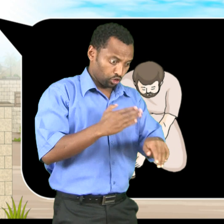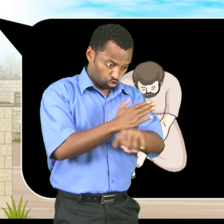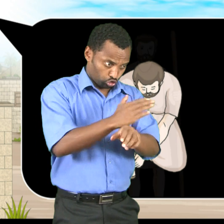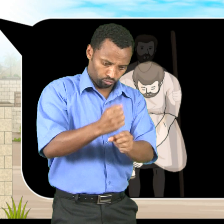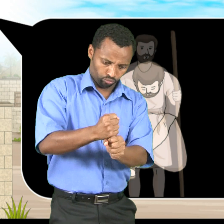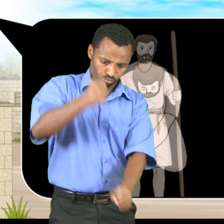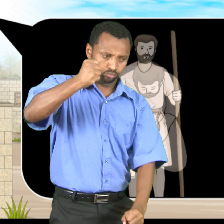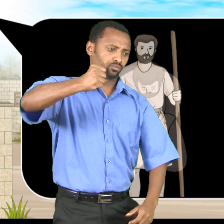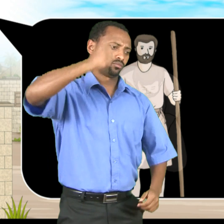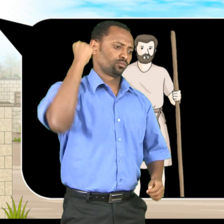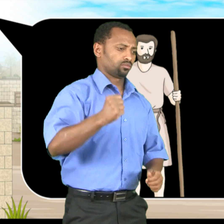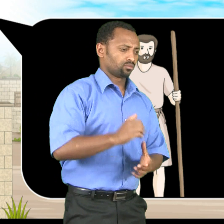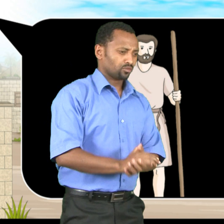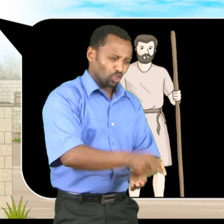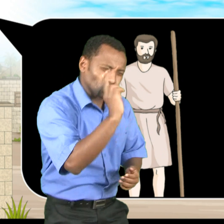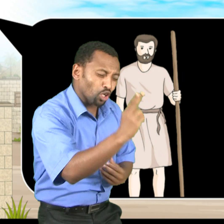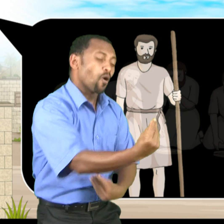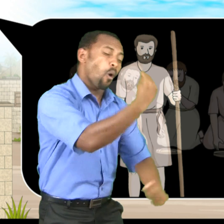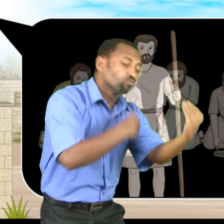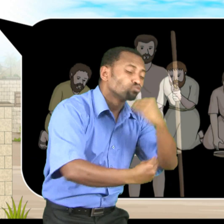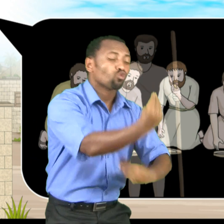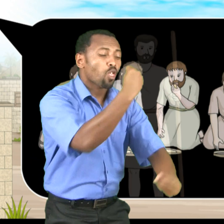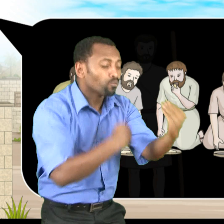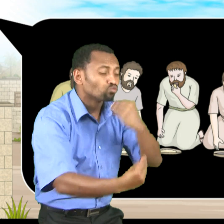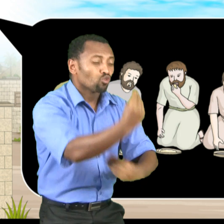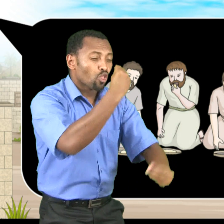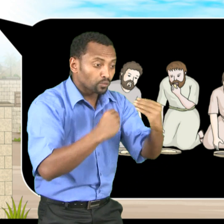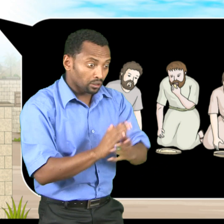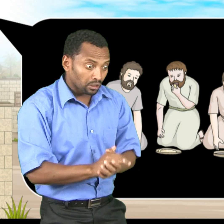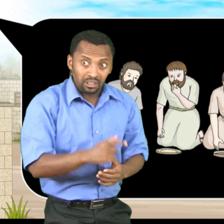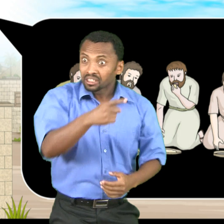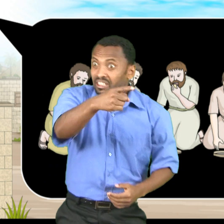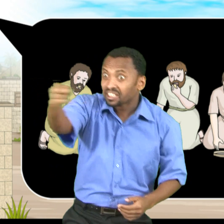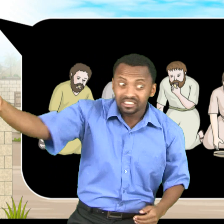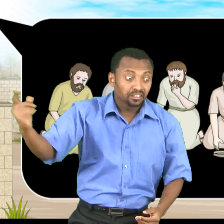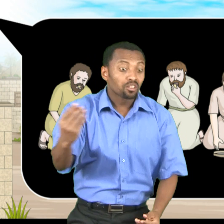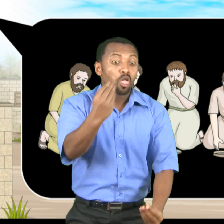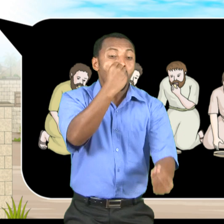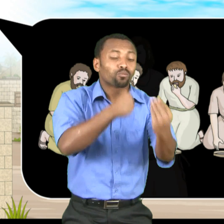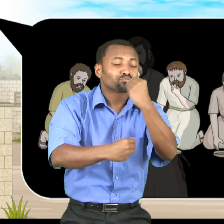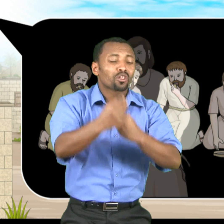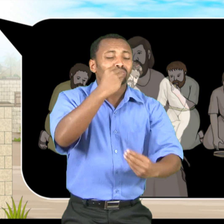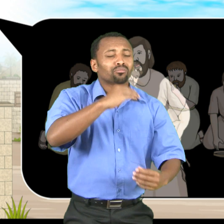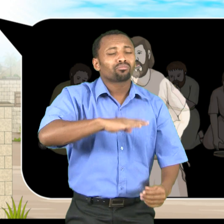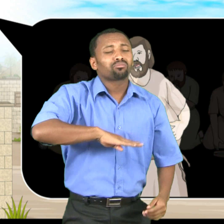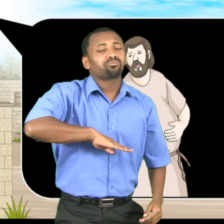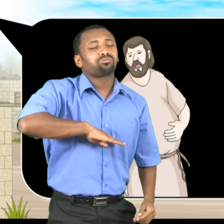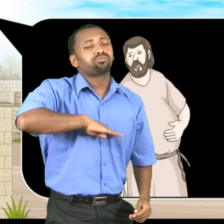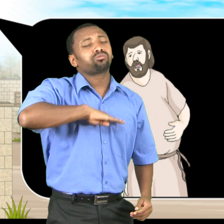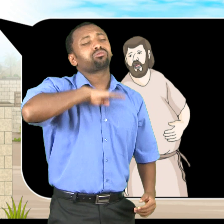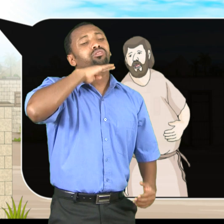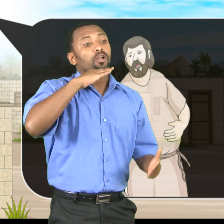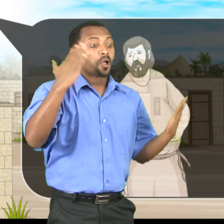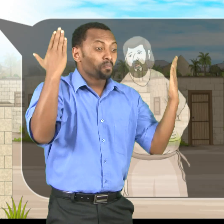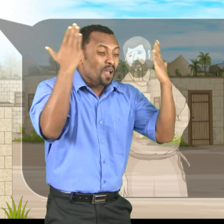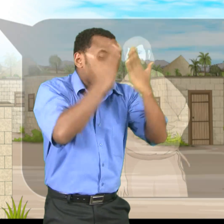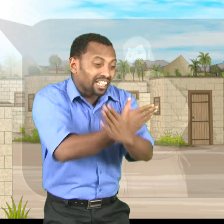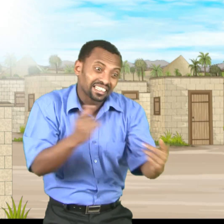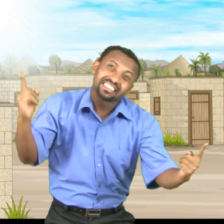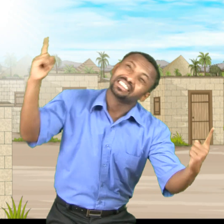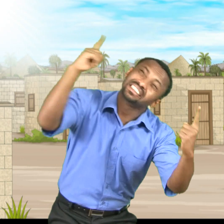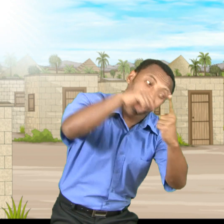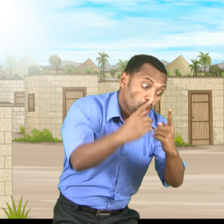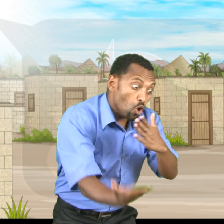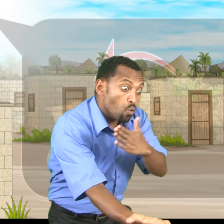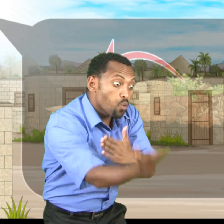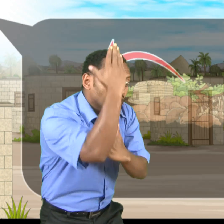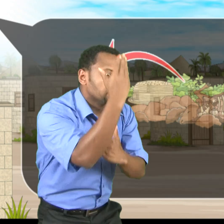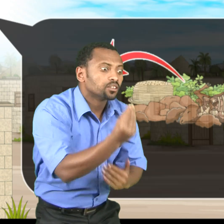You are to eat in haste; it is the LORD’s Passover.